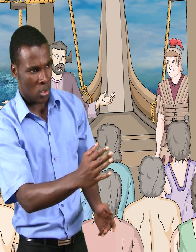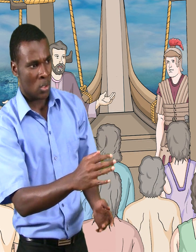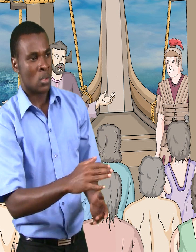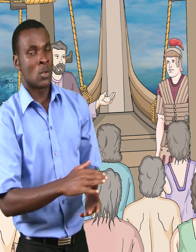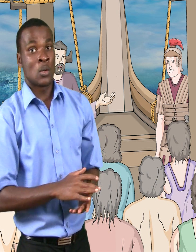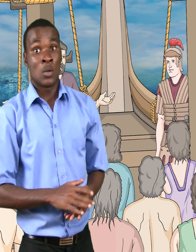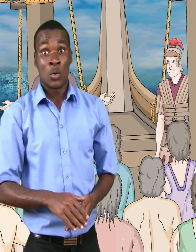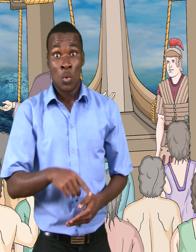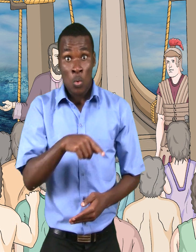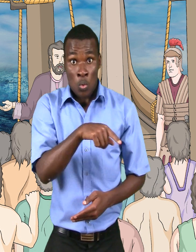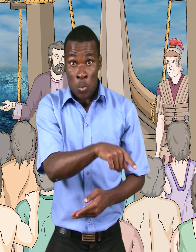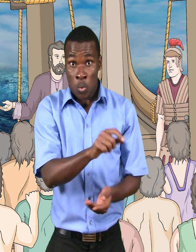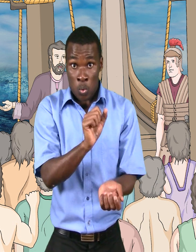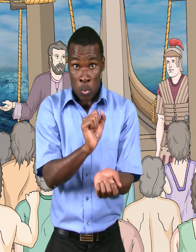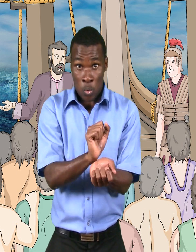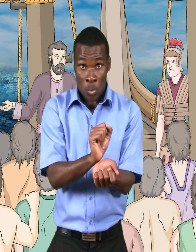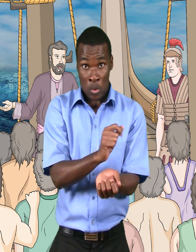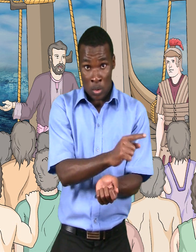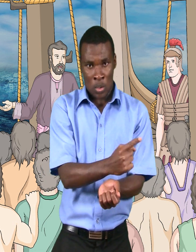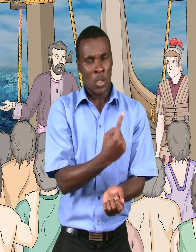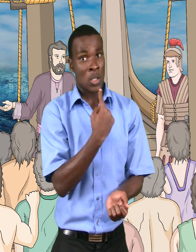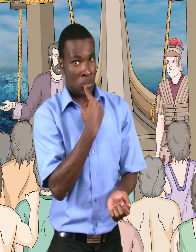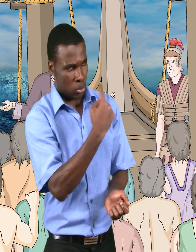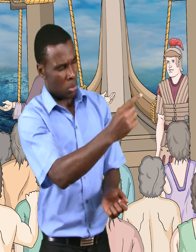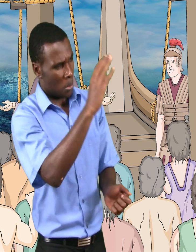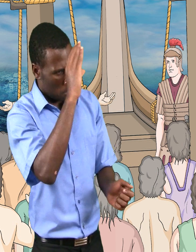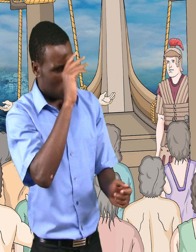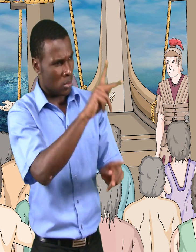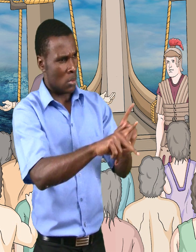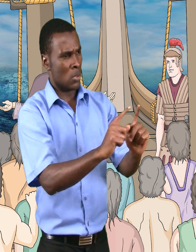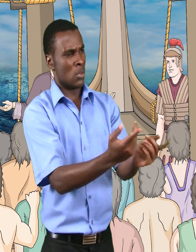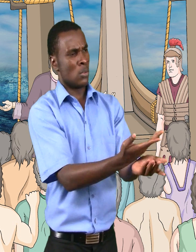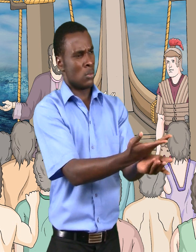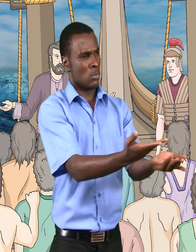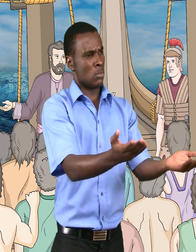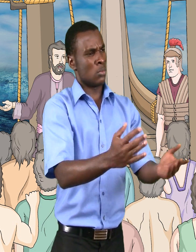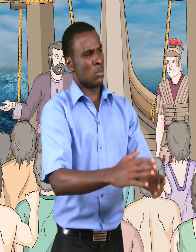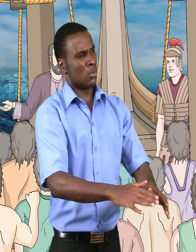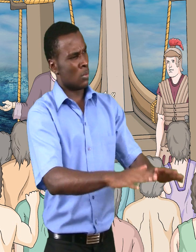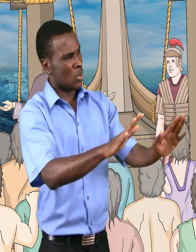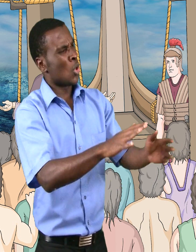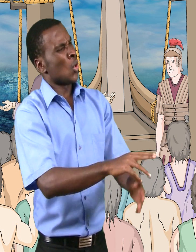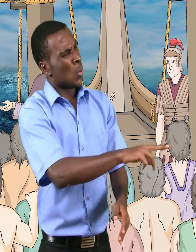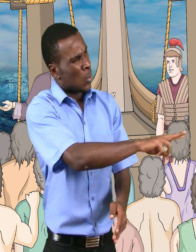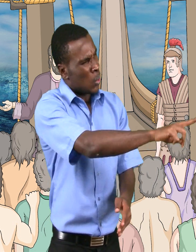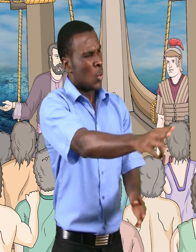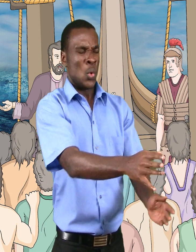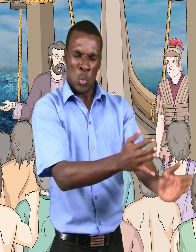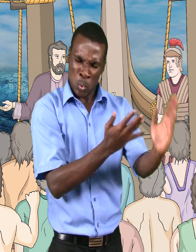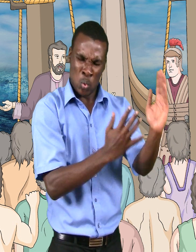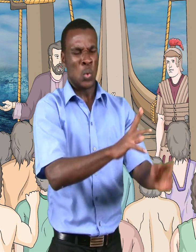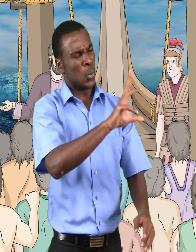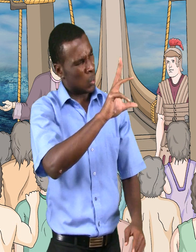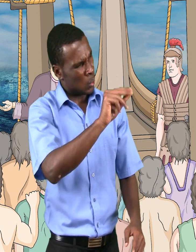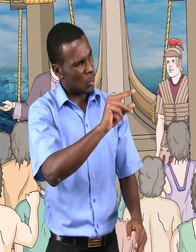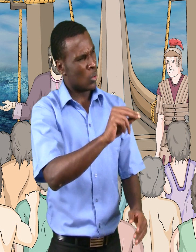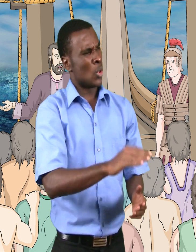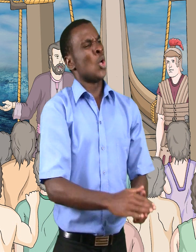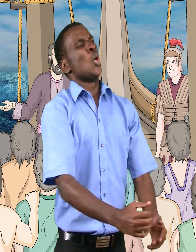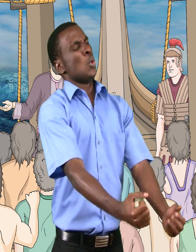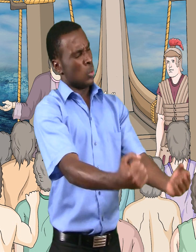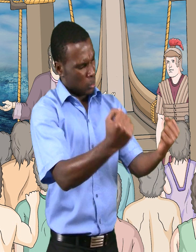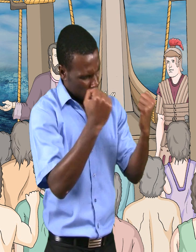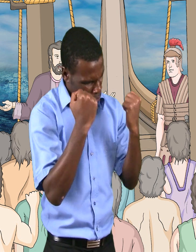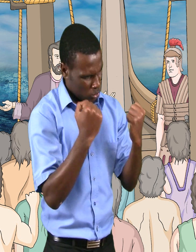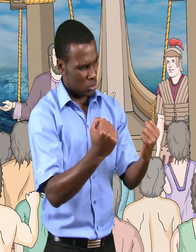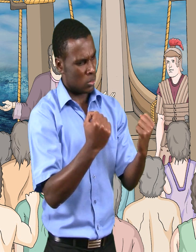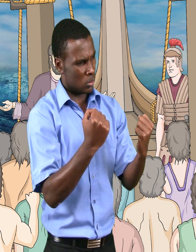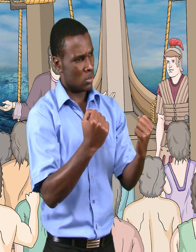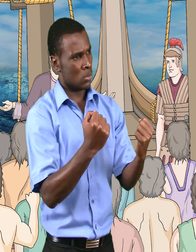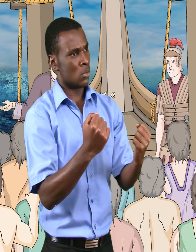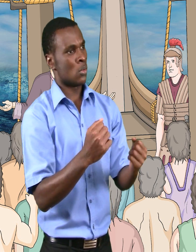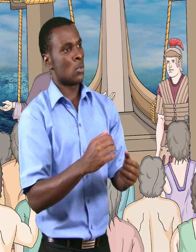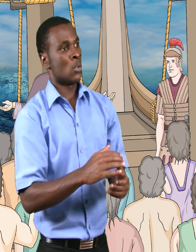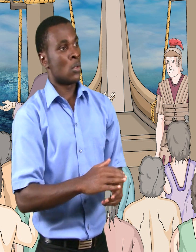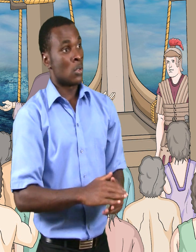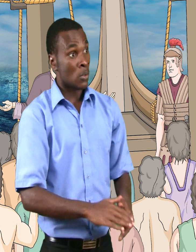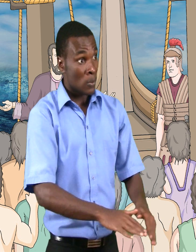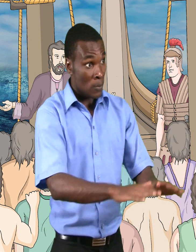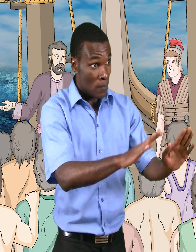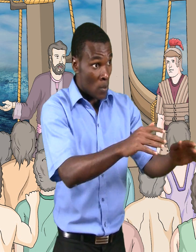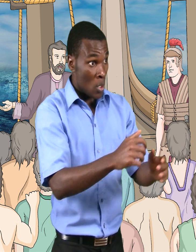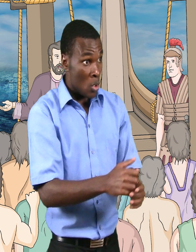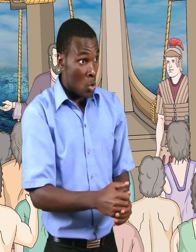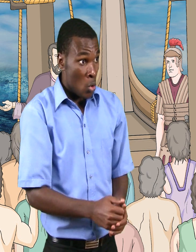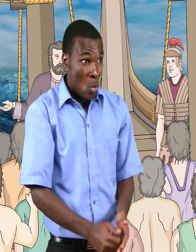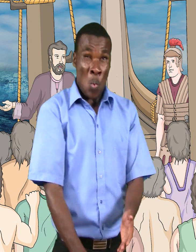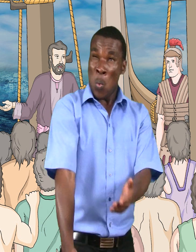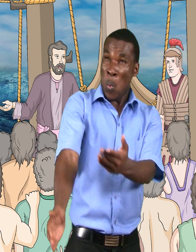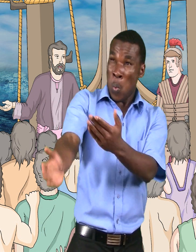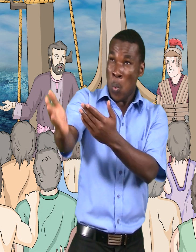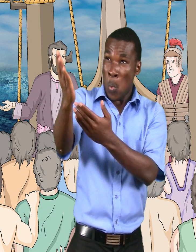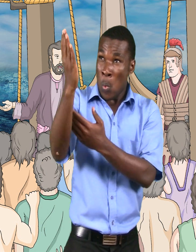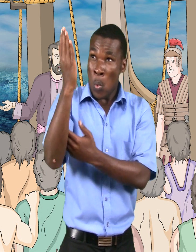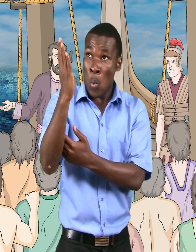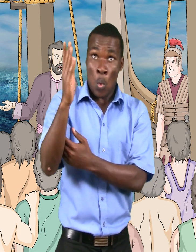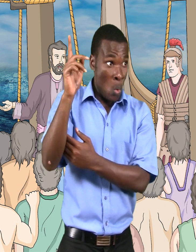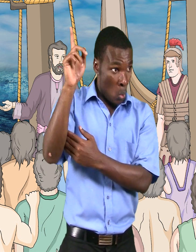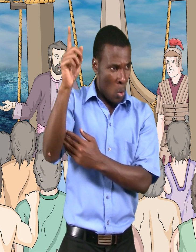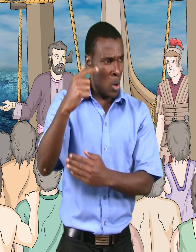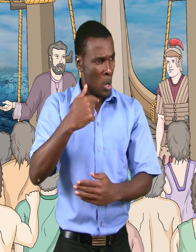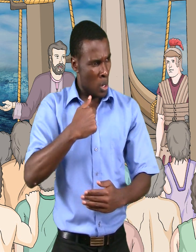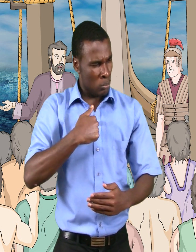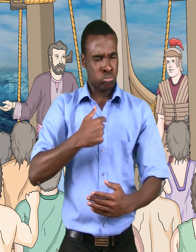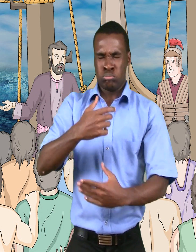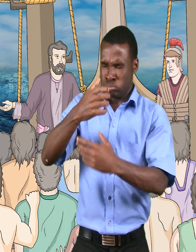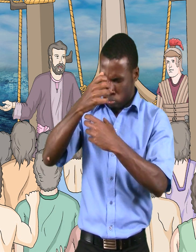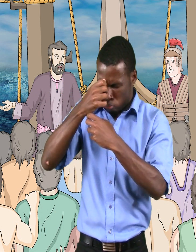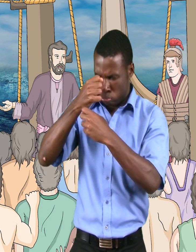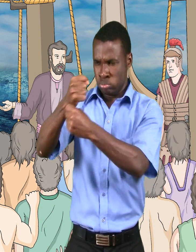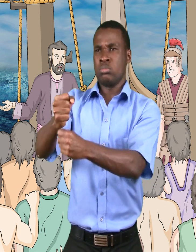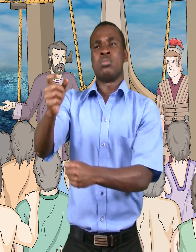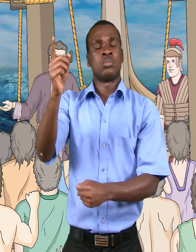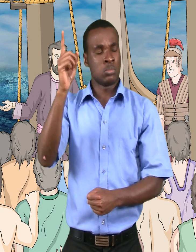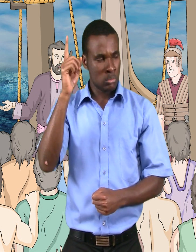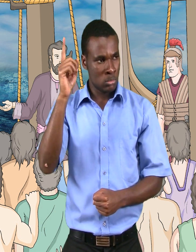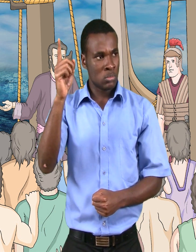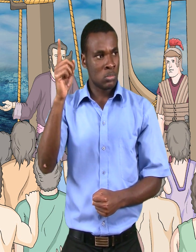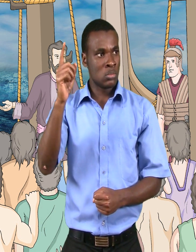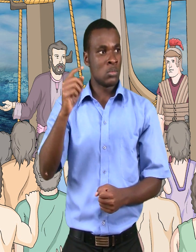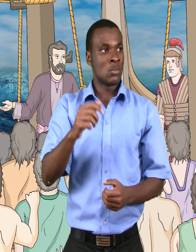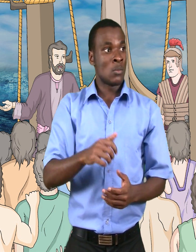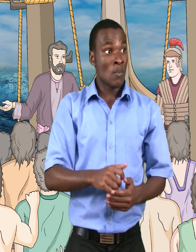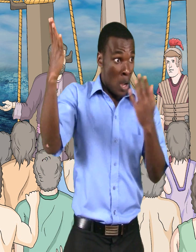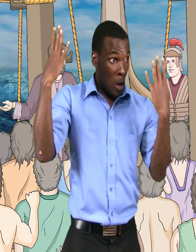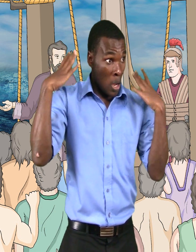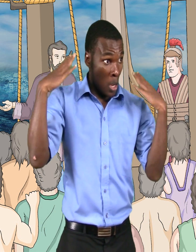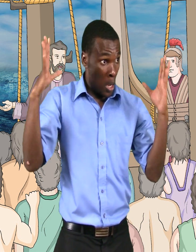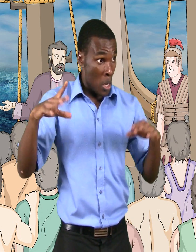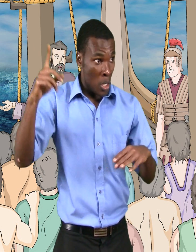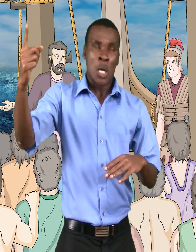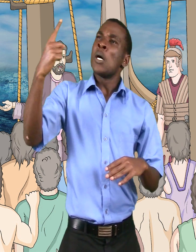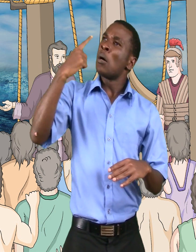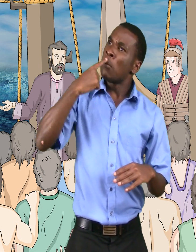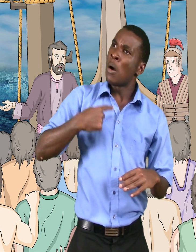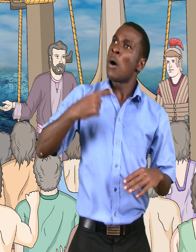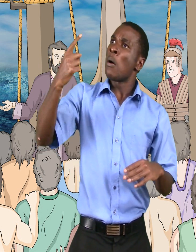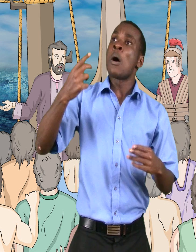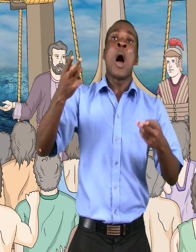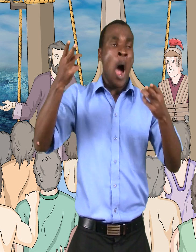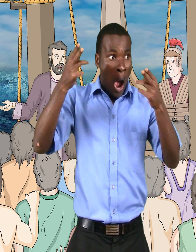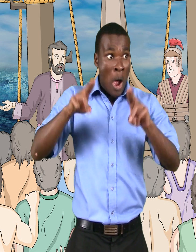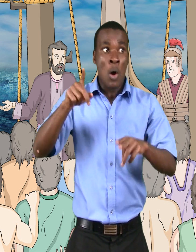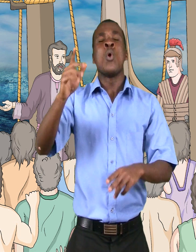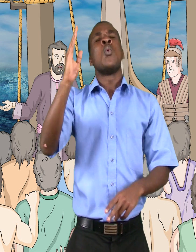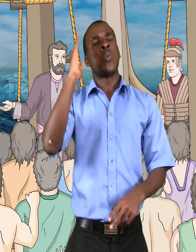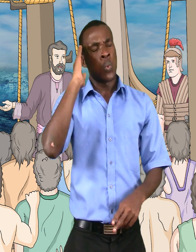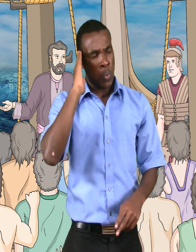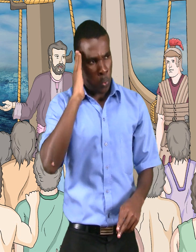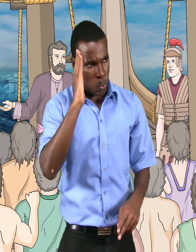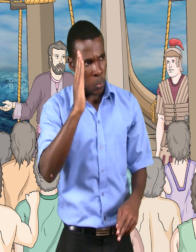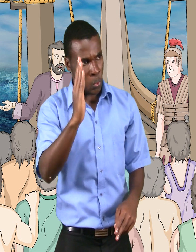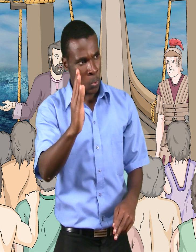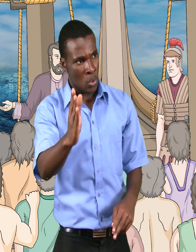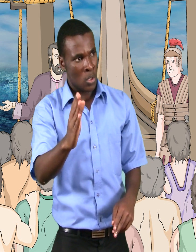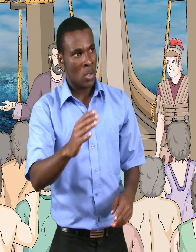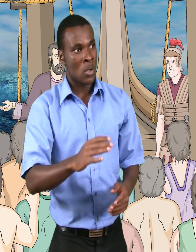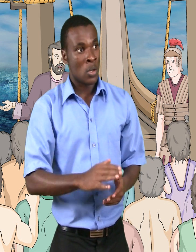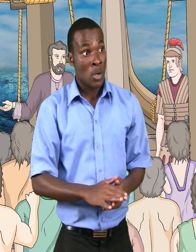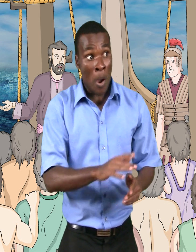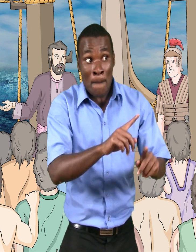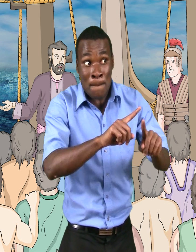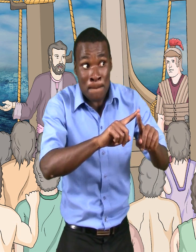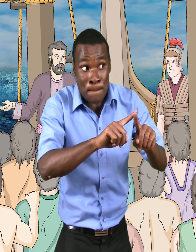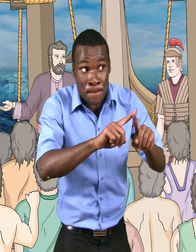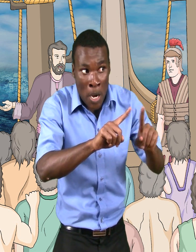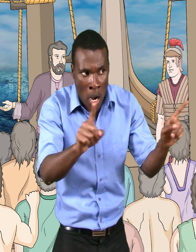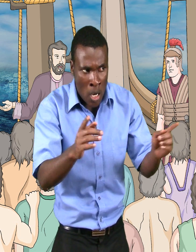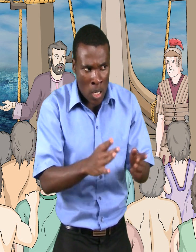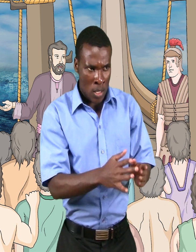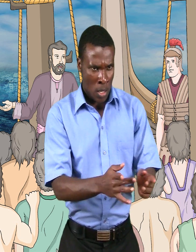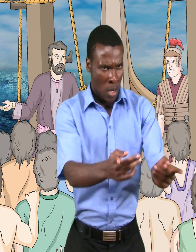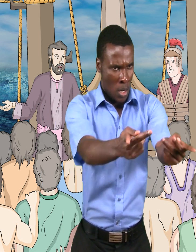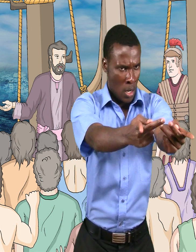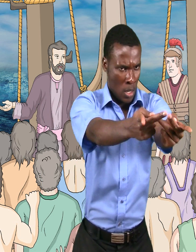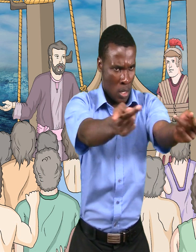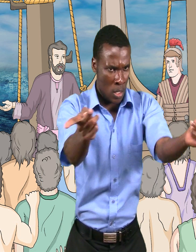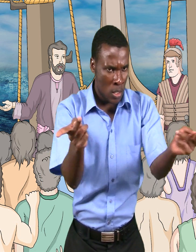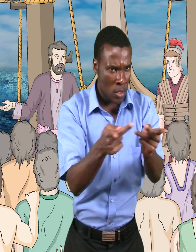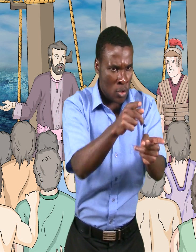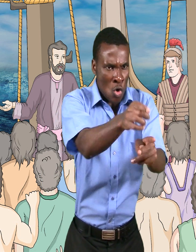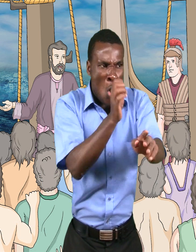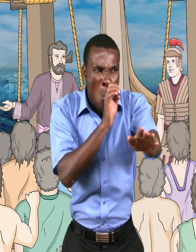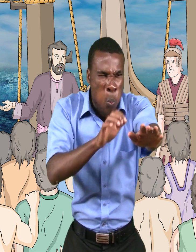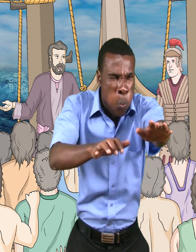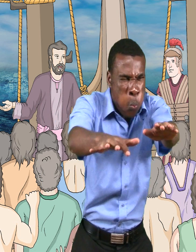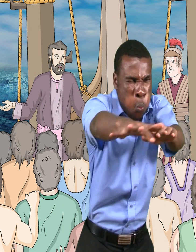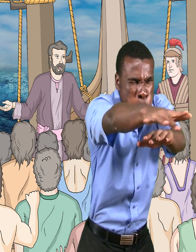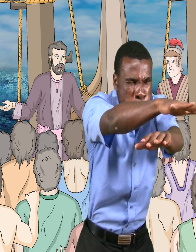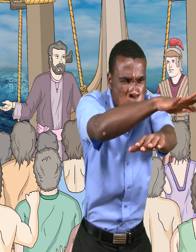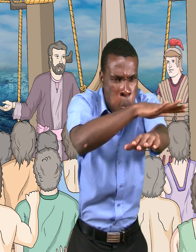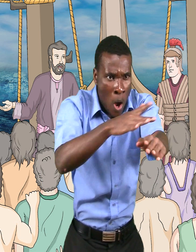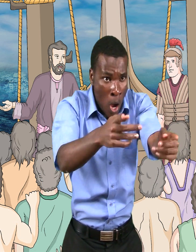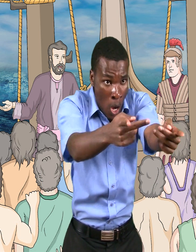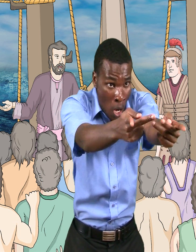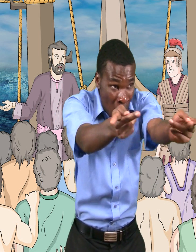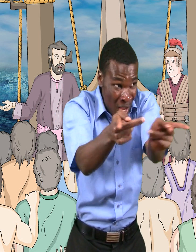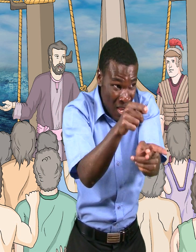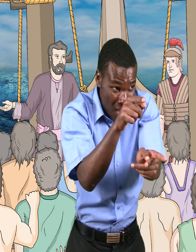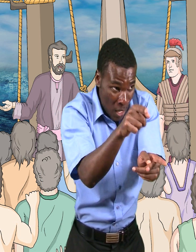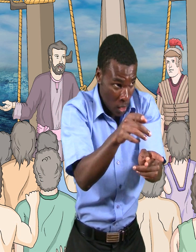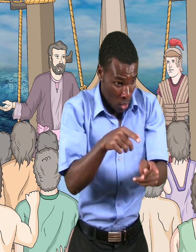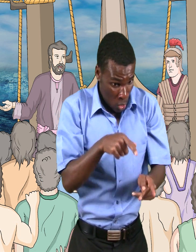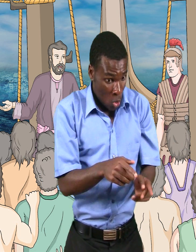So take courage, men, for I believe God that it will happen just as He told me.